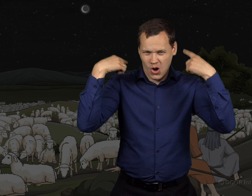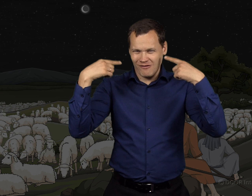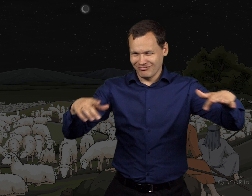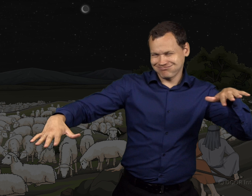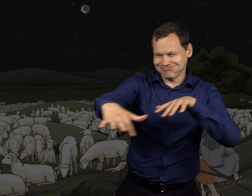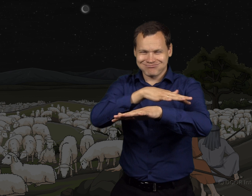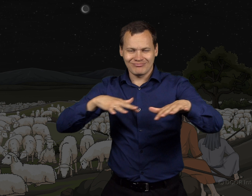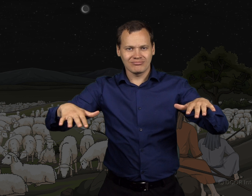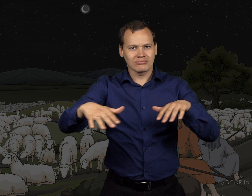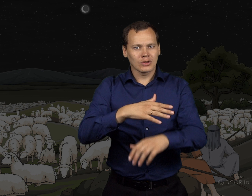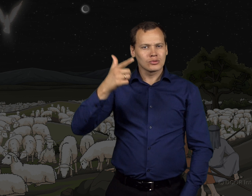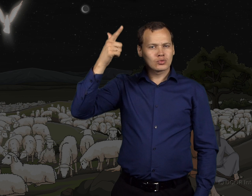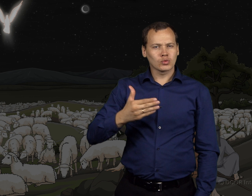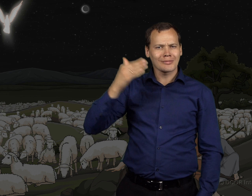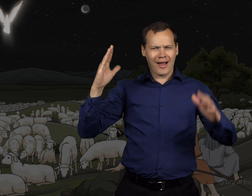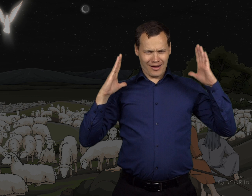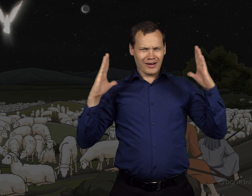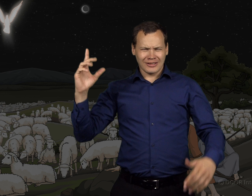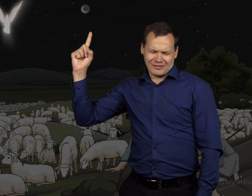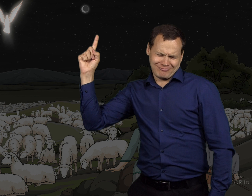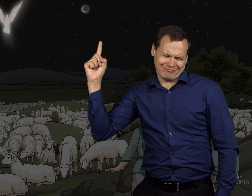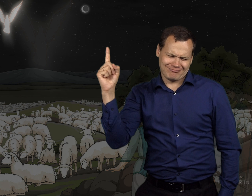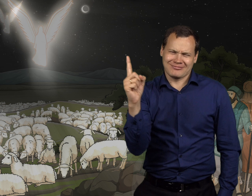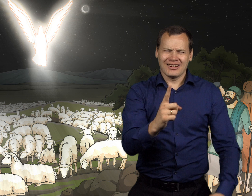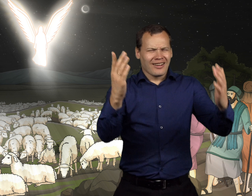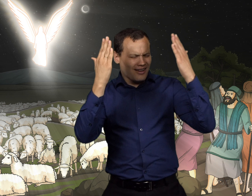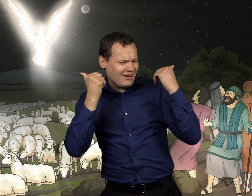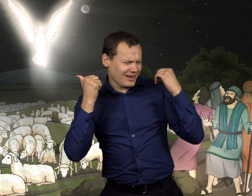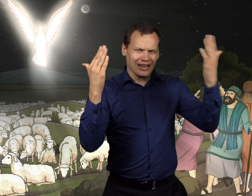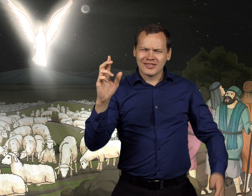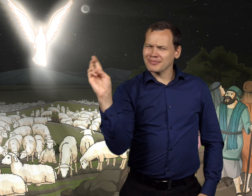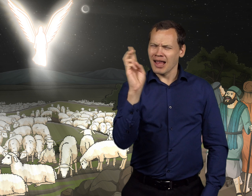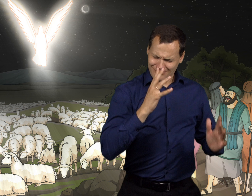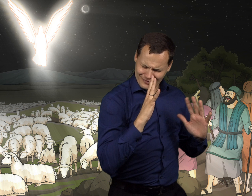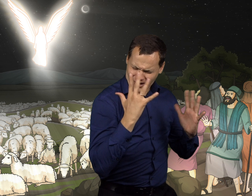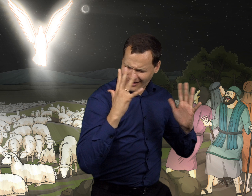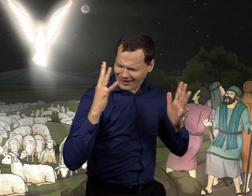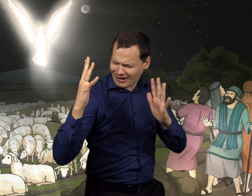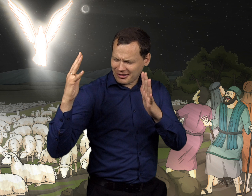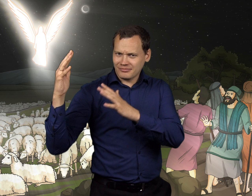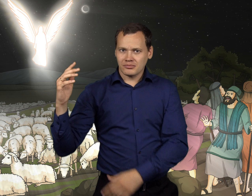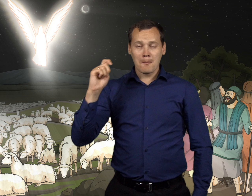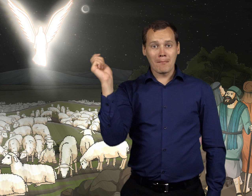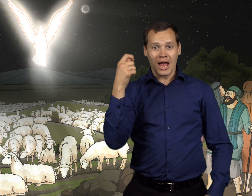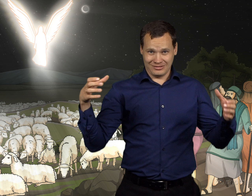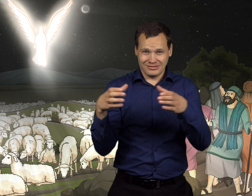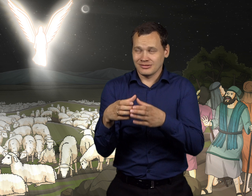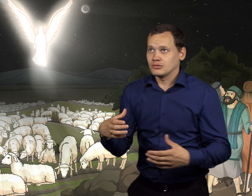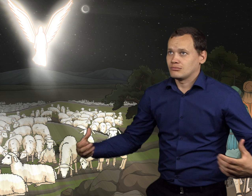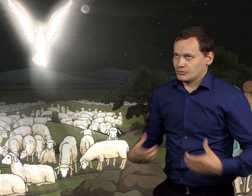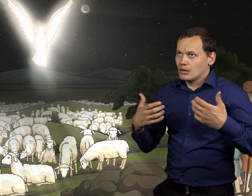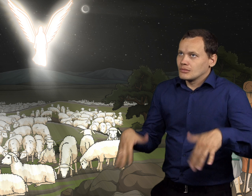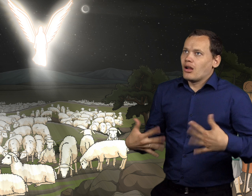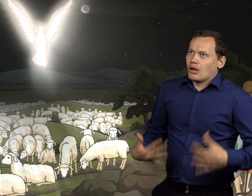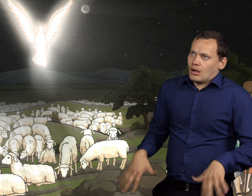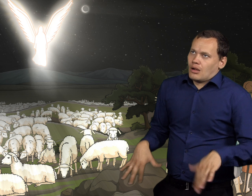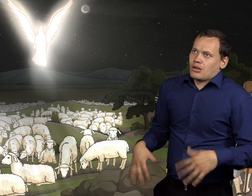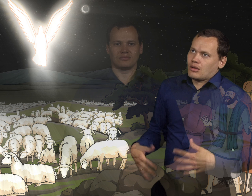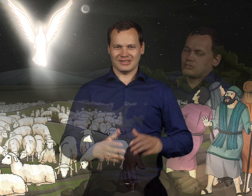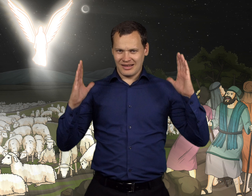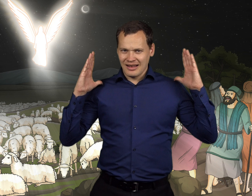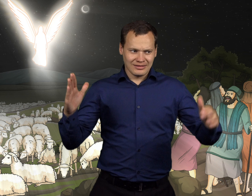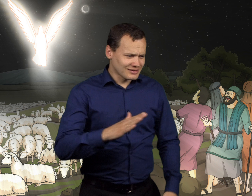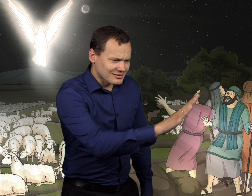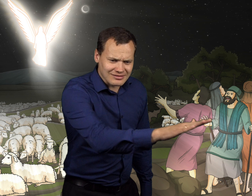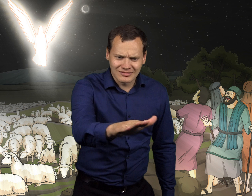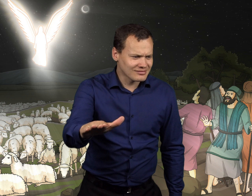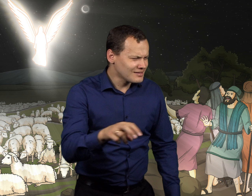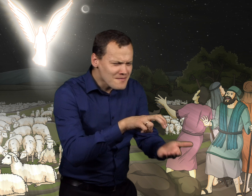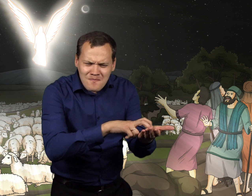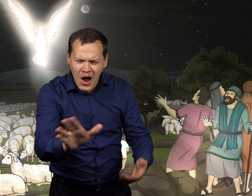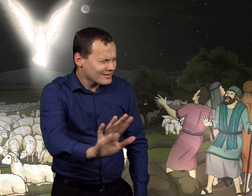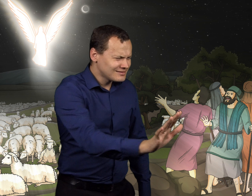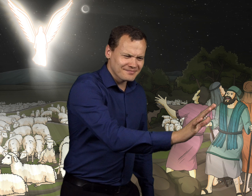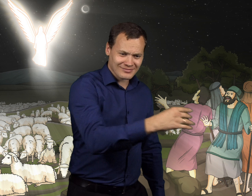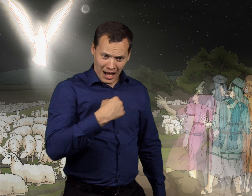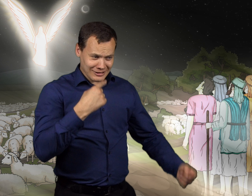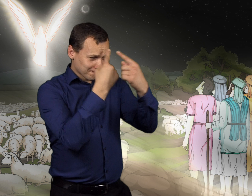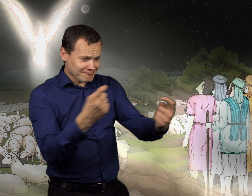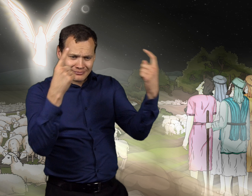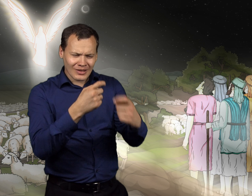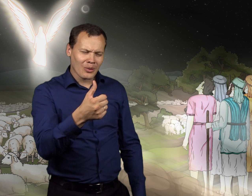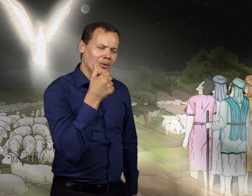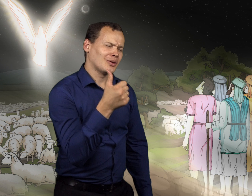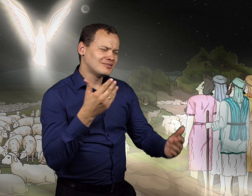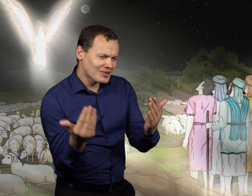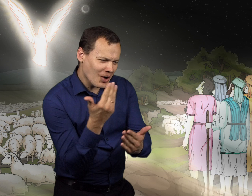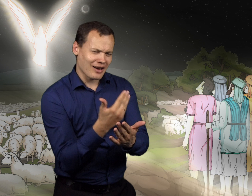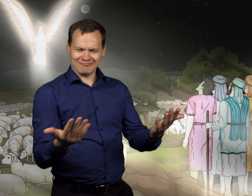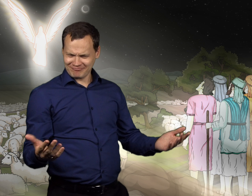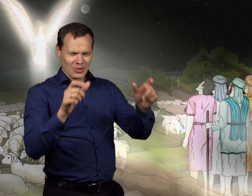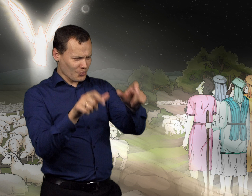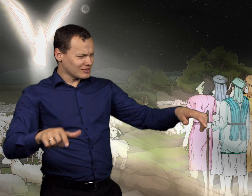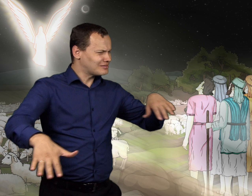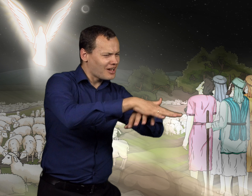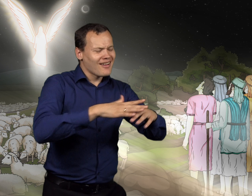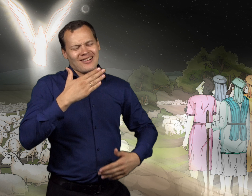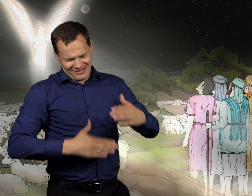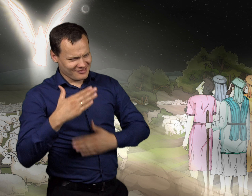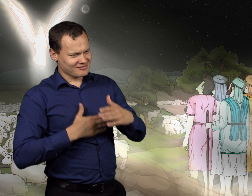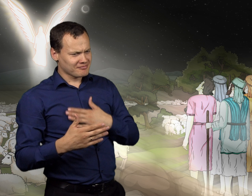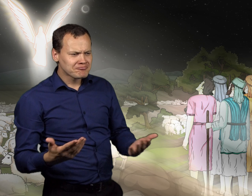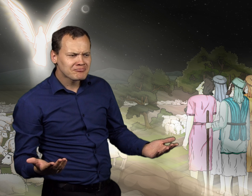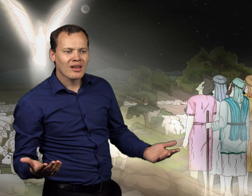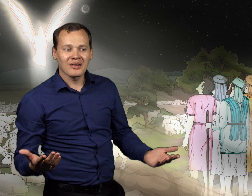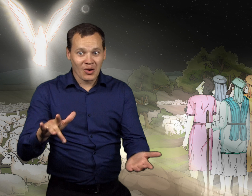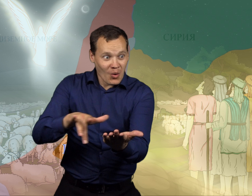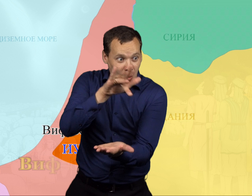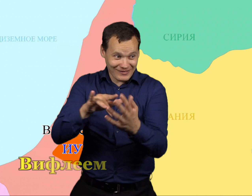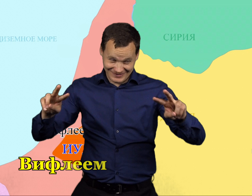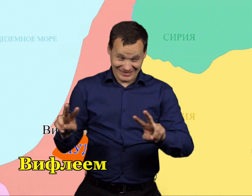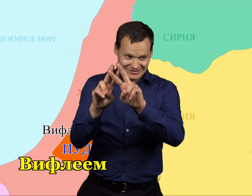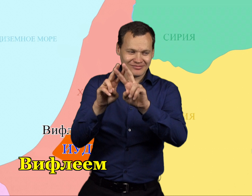Just then an angel of the Lord stood before them, and the glory of the Lord shone around them, and they were terrified. But the angel said to them, “Do not be afraid!